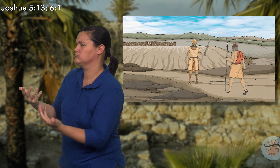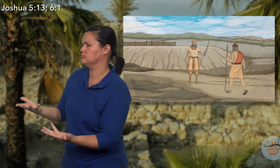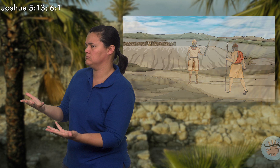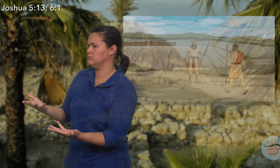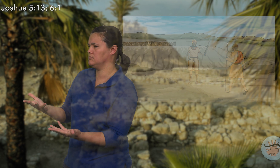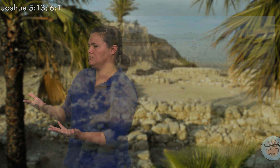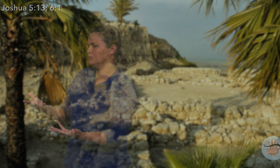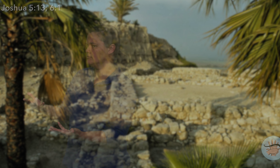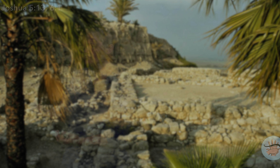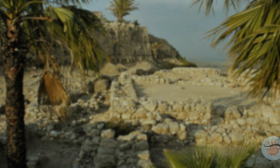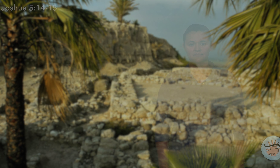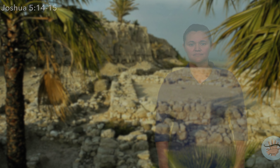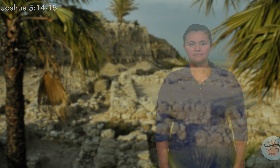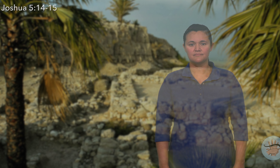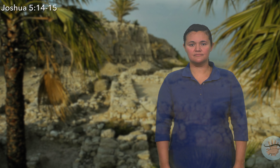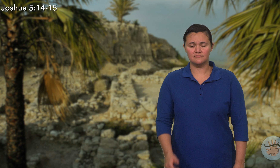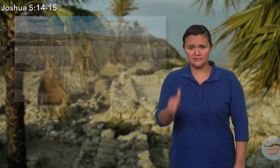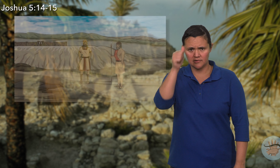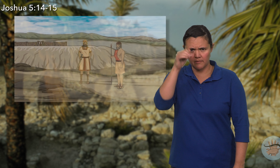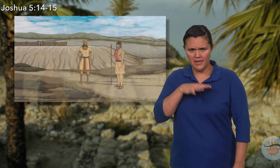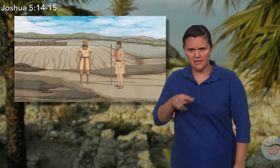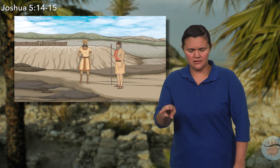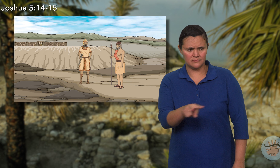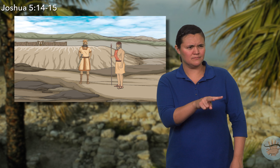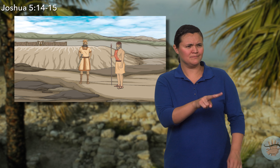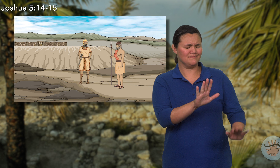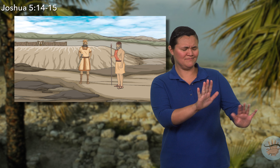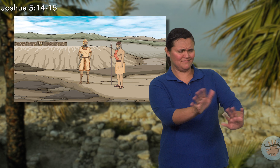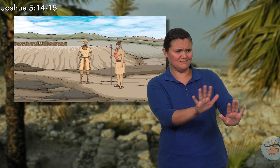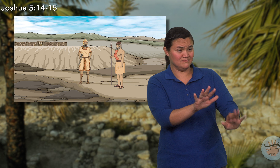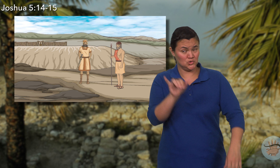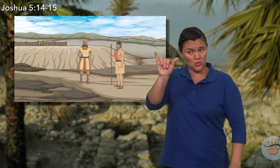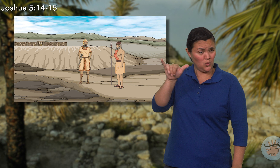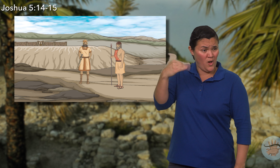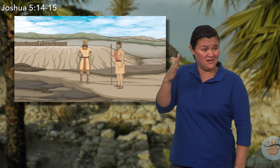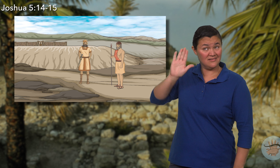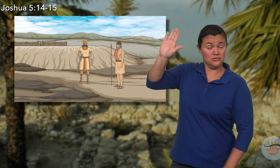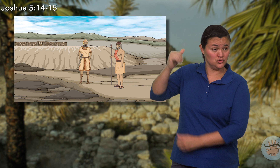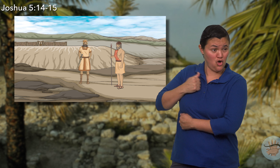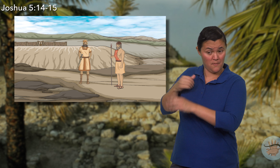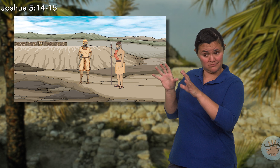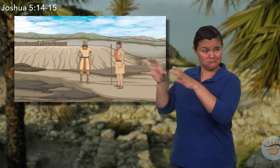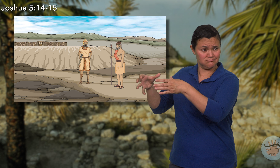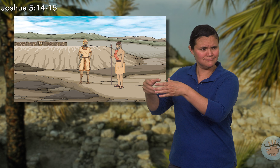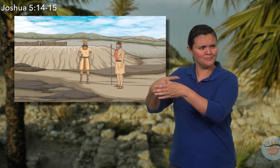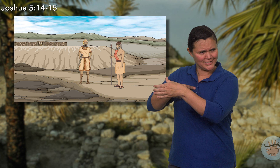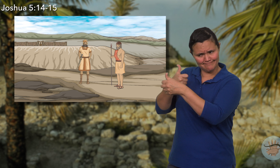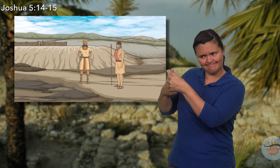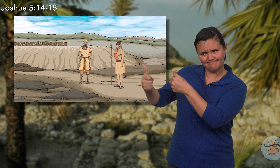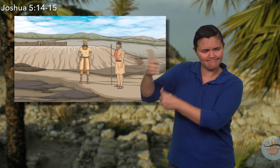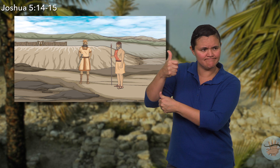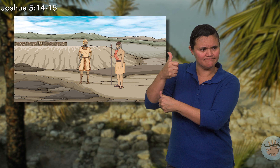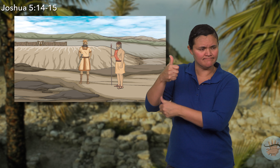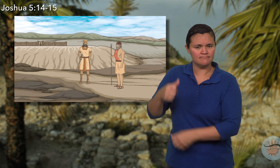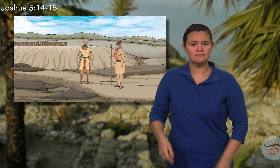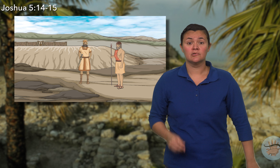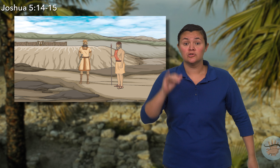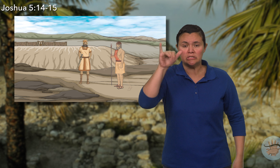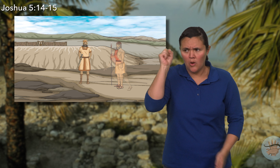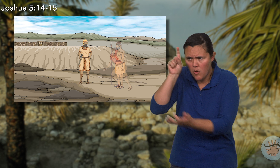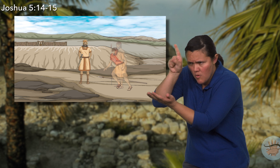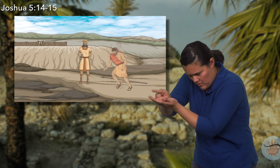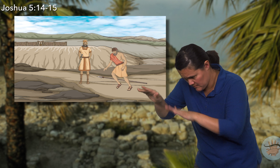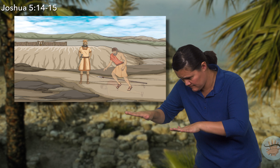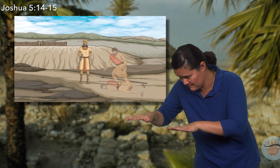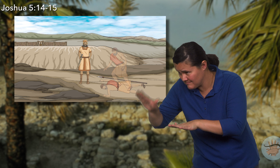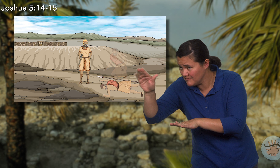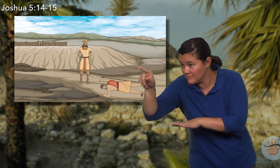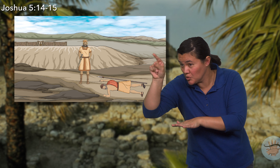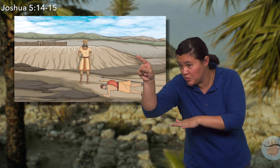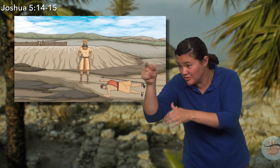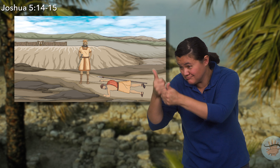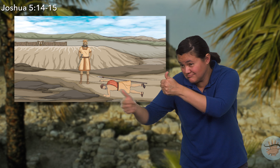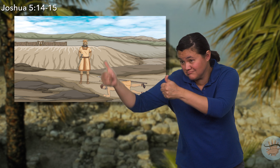“Neither,” He replied. “I have now come as Commander of the LORD’s army.”